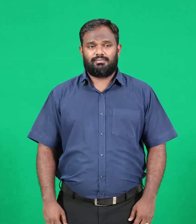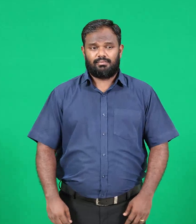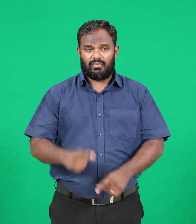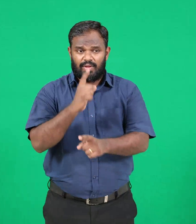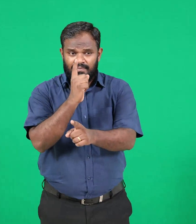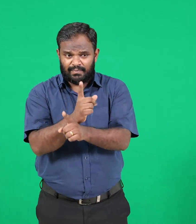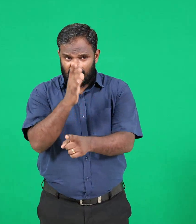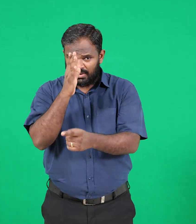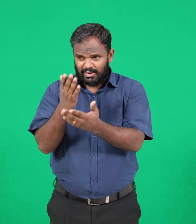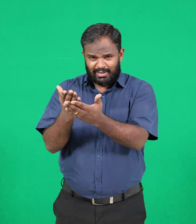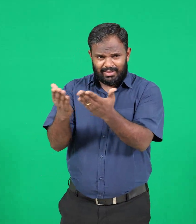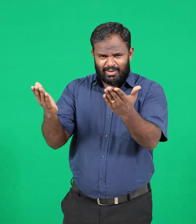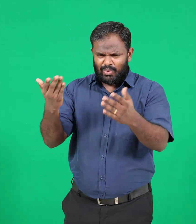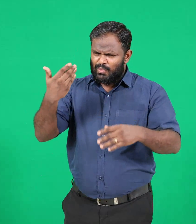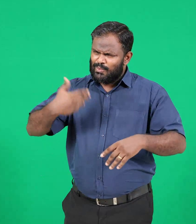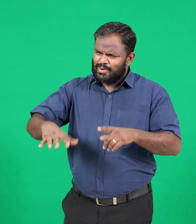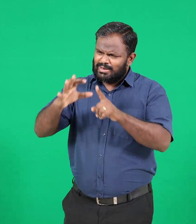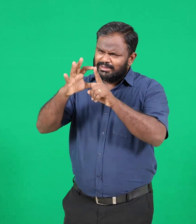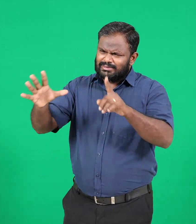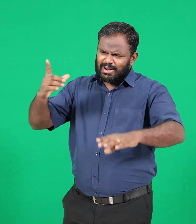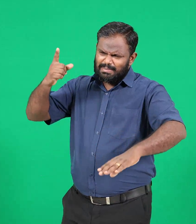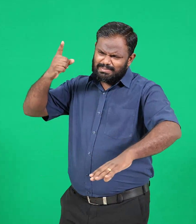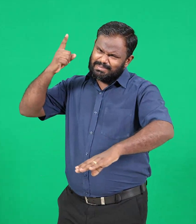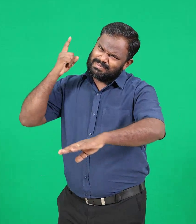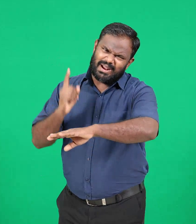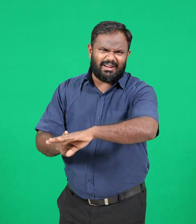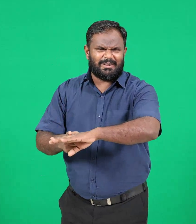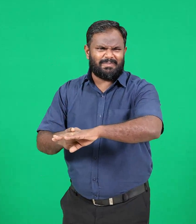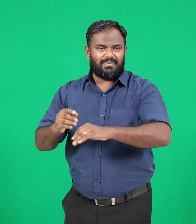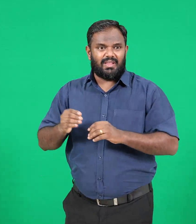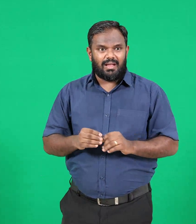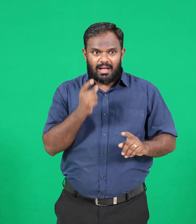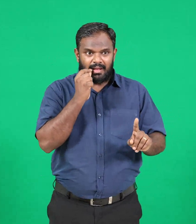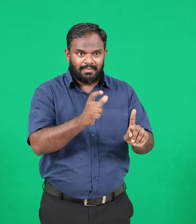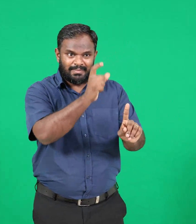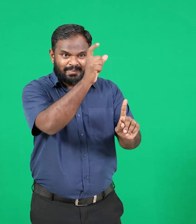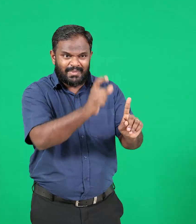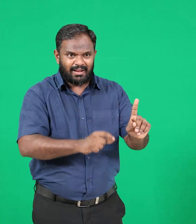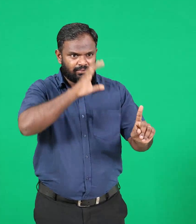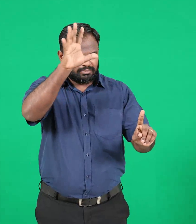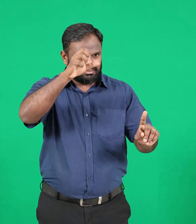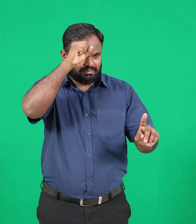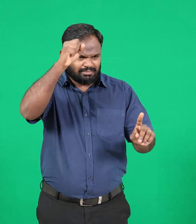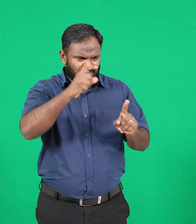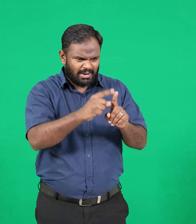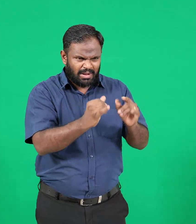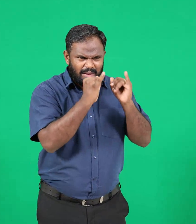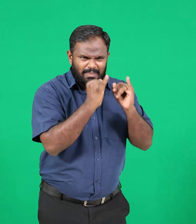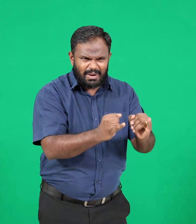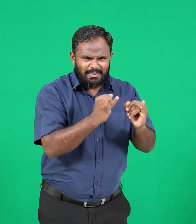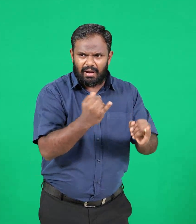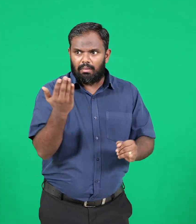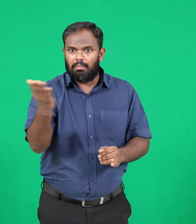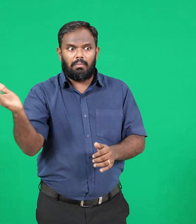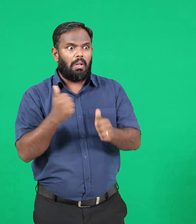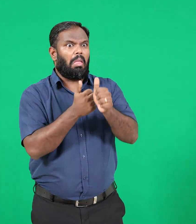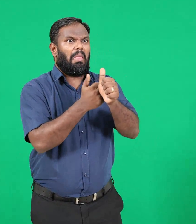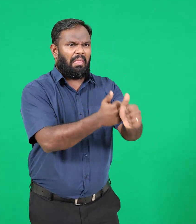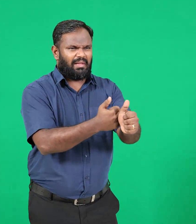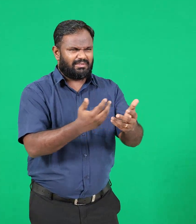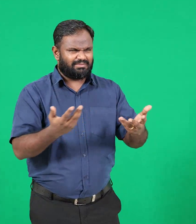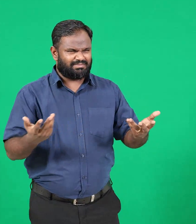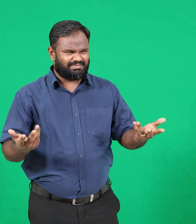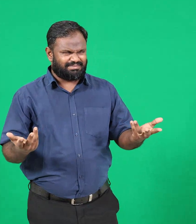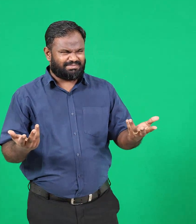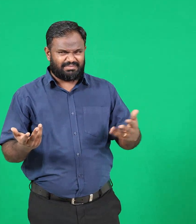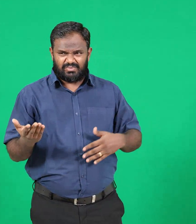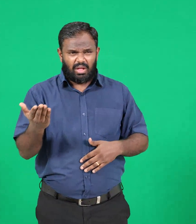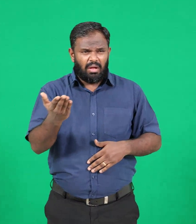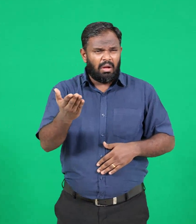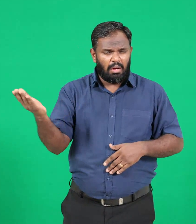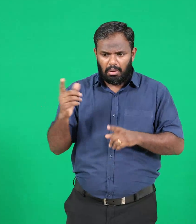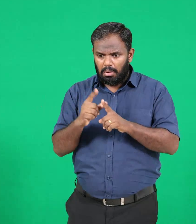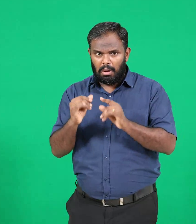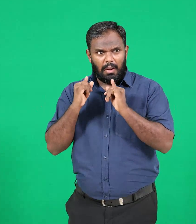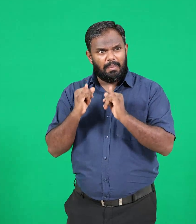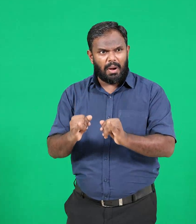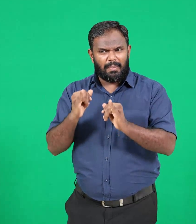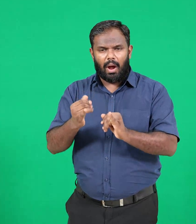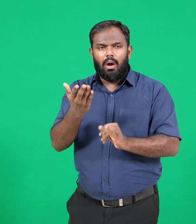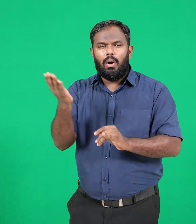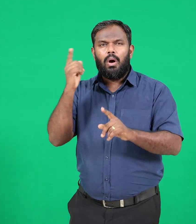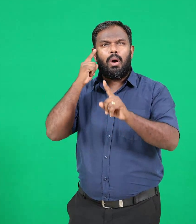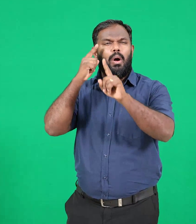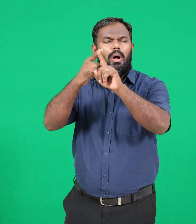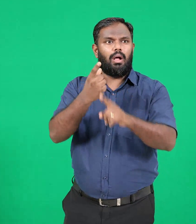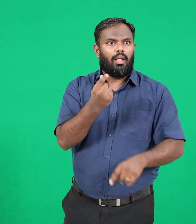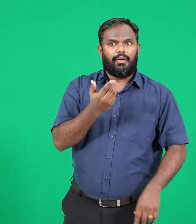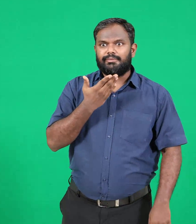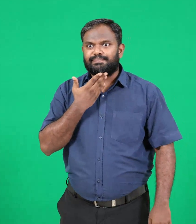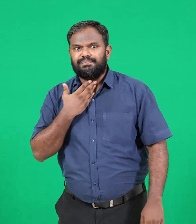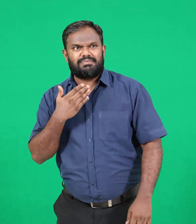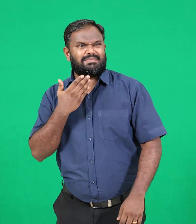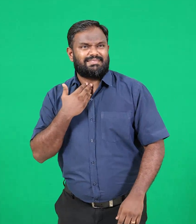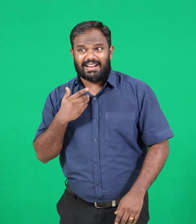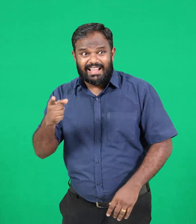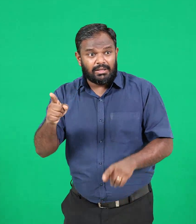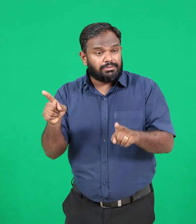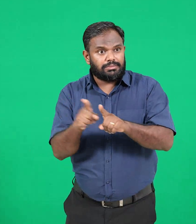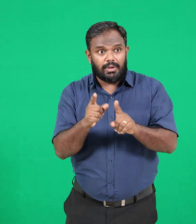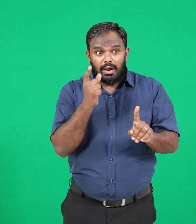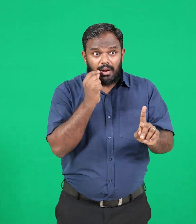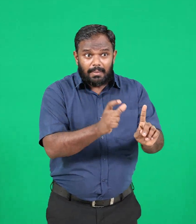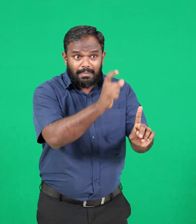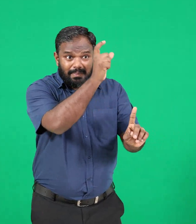Woe to them! They have traveled the path of Cain;